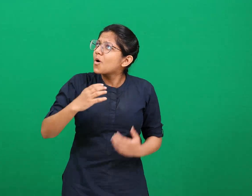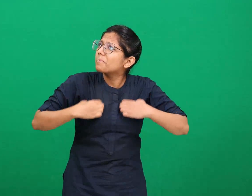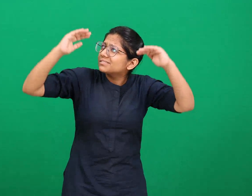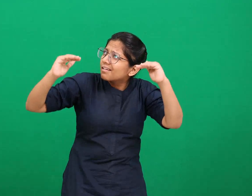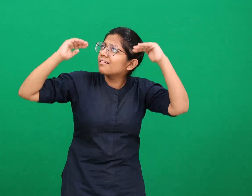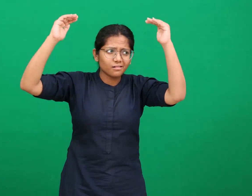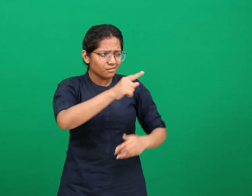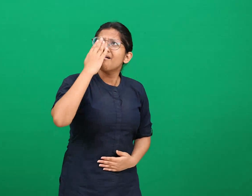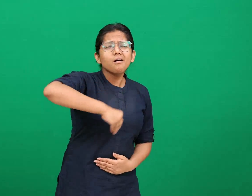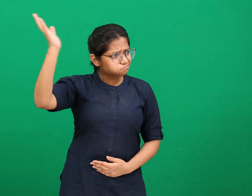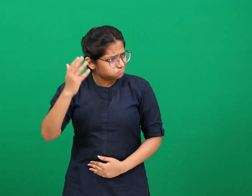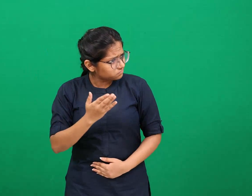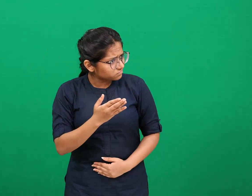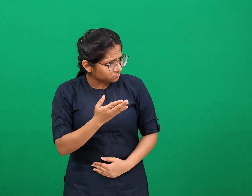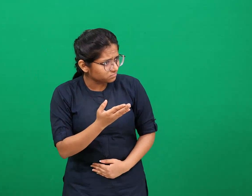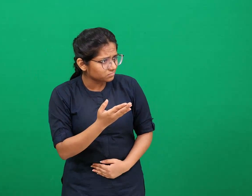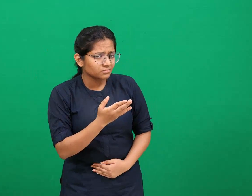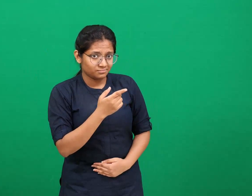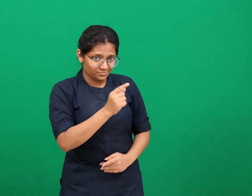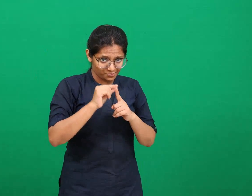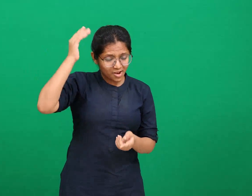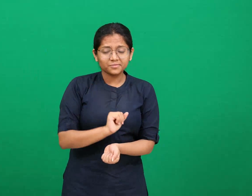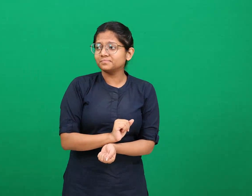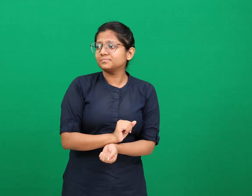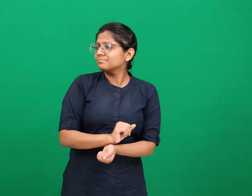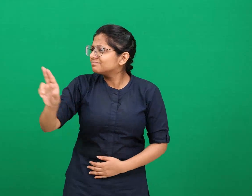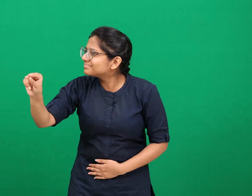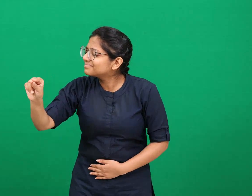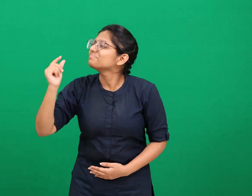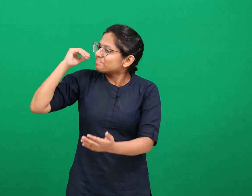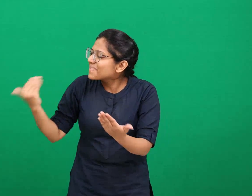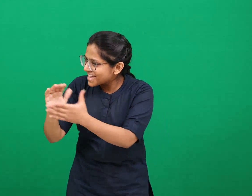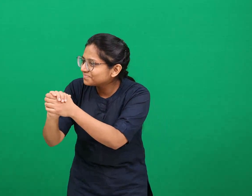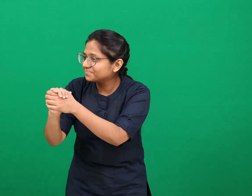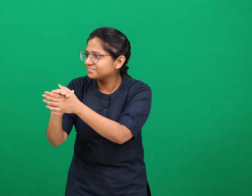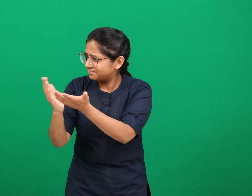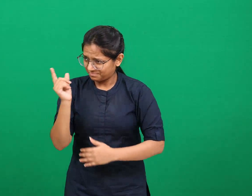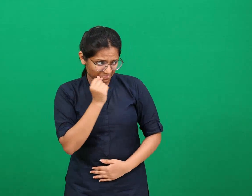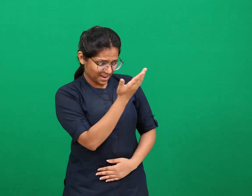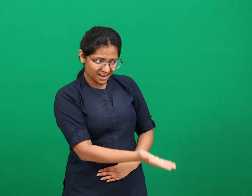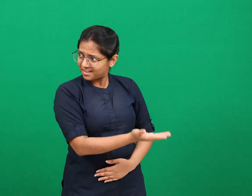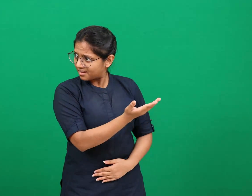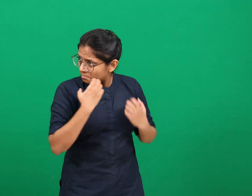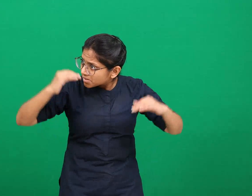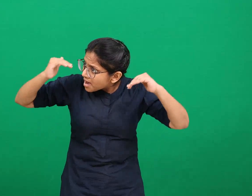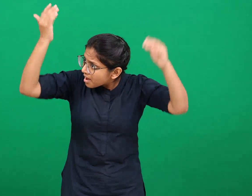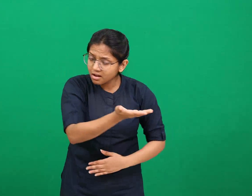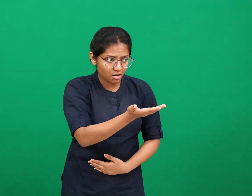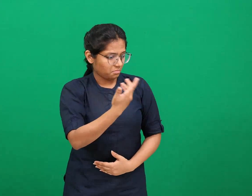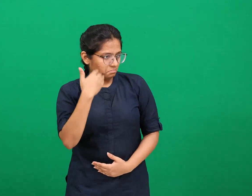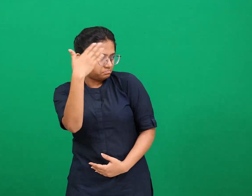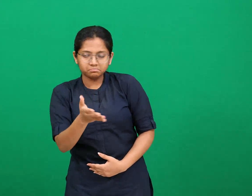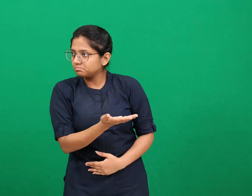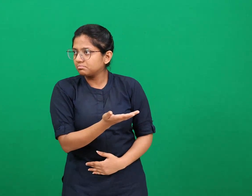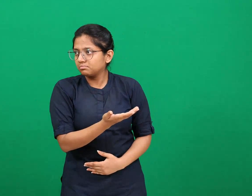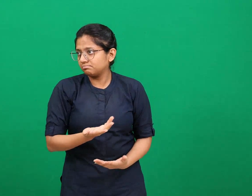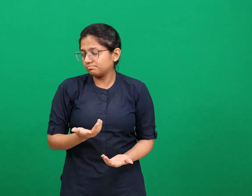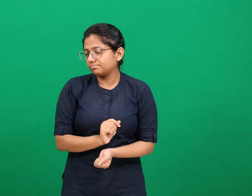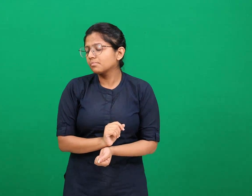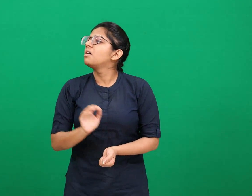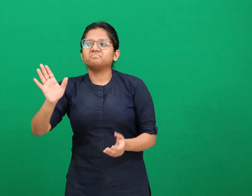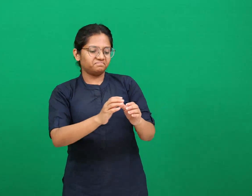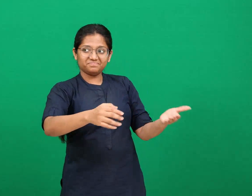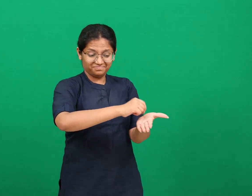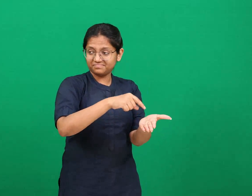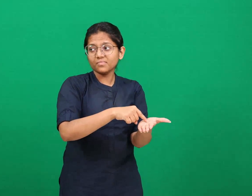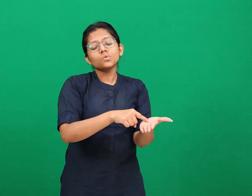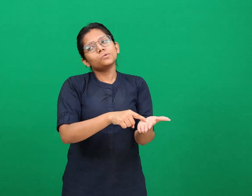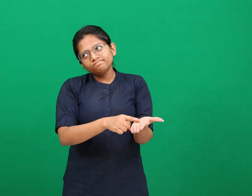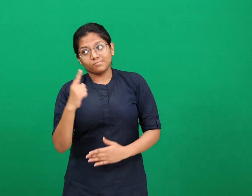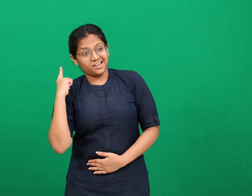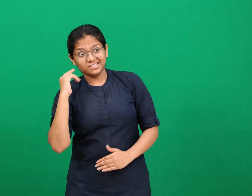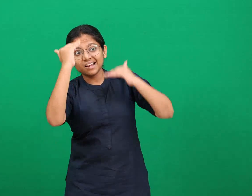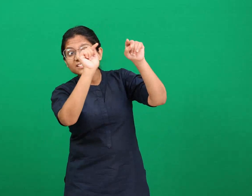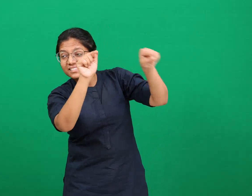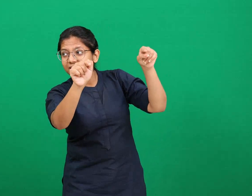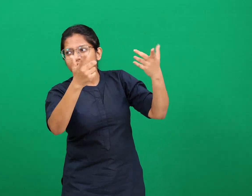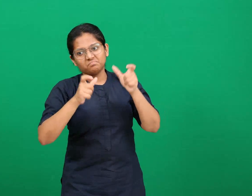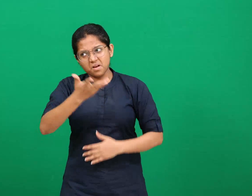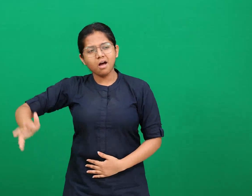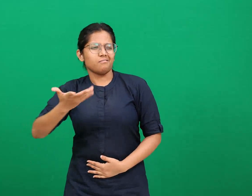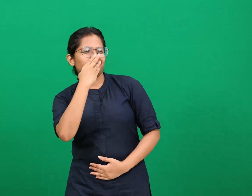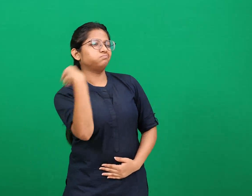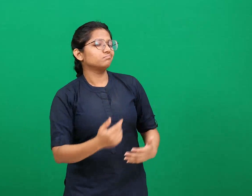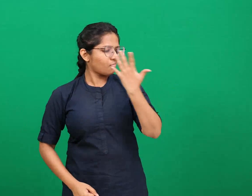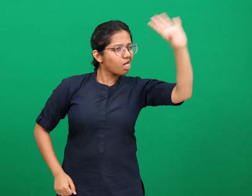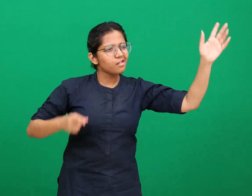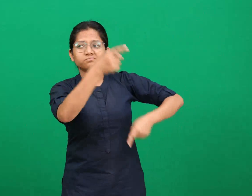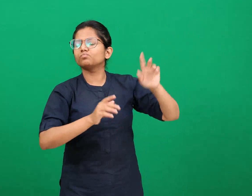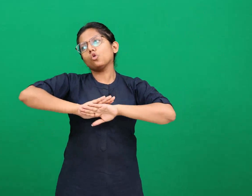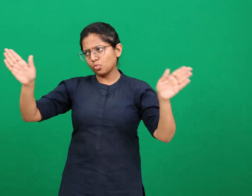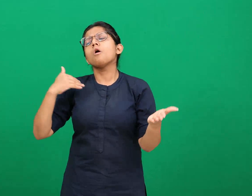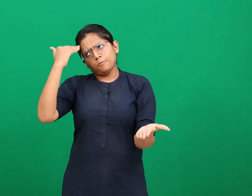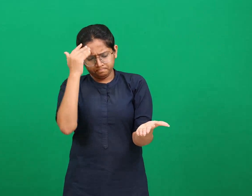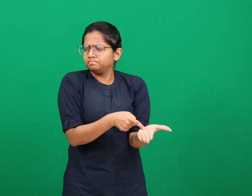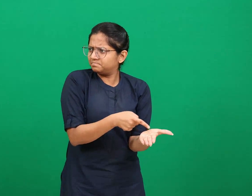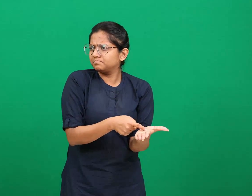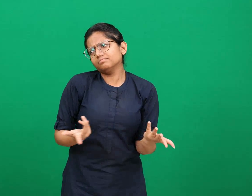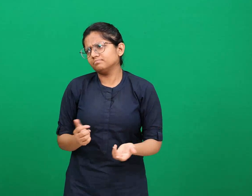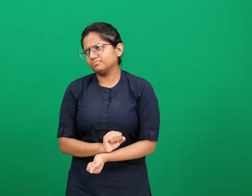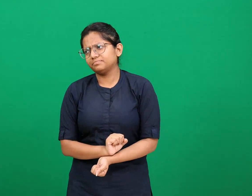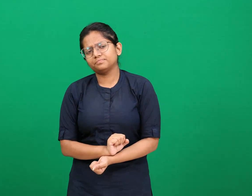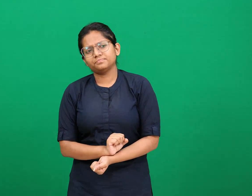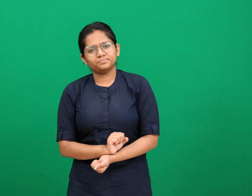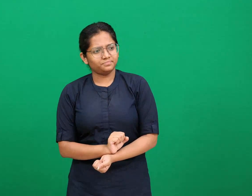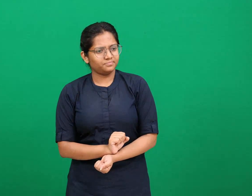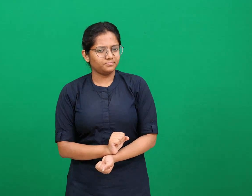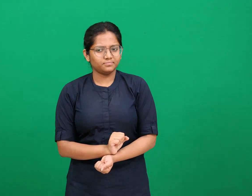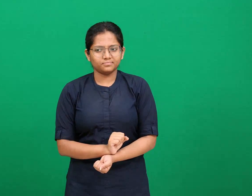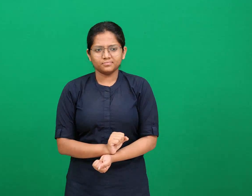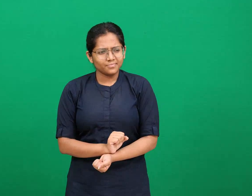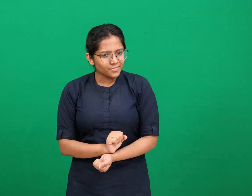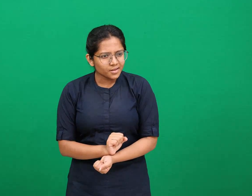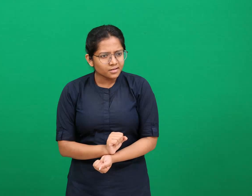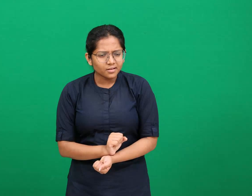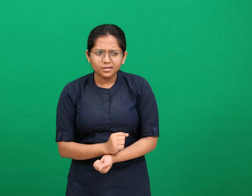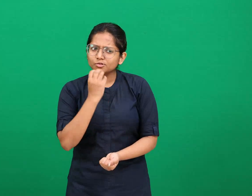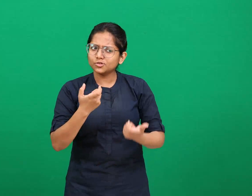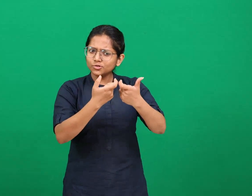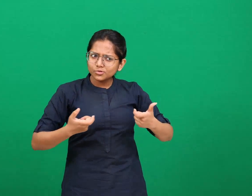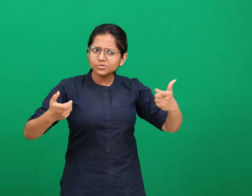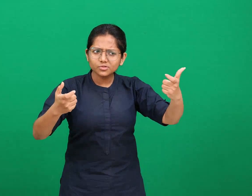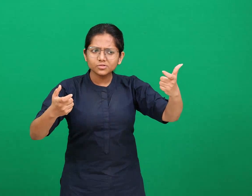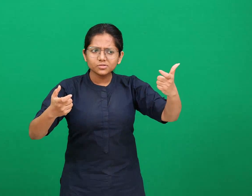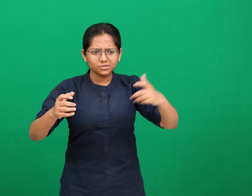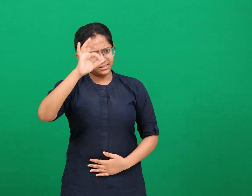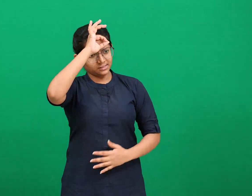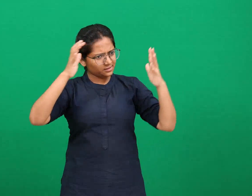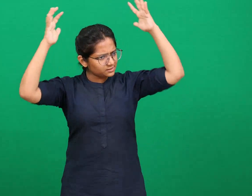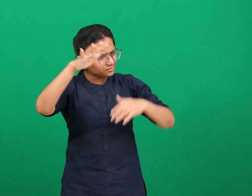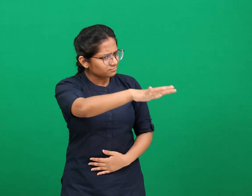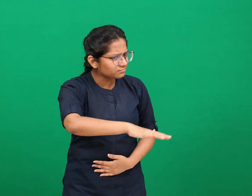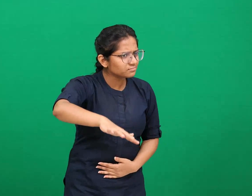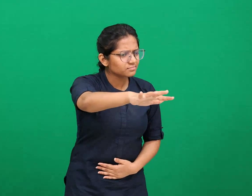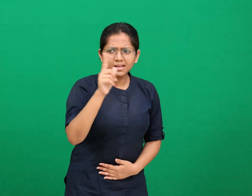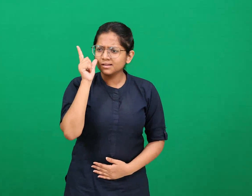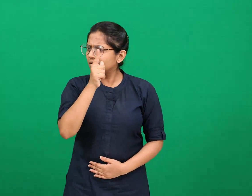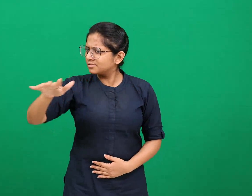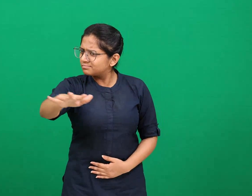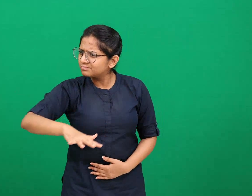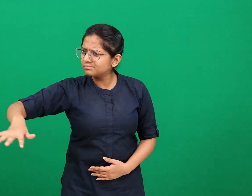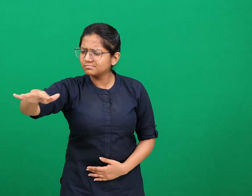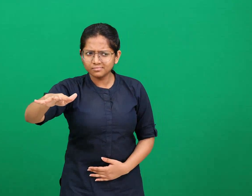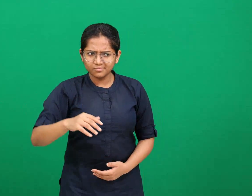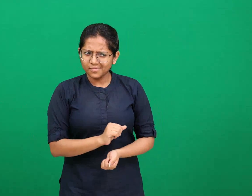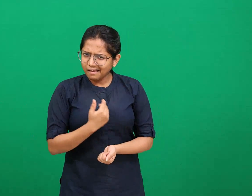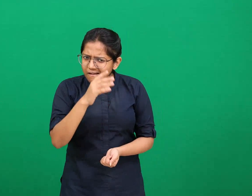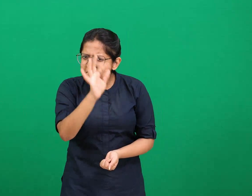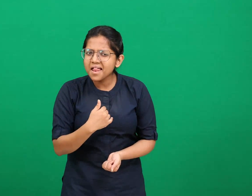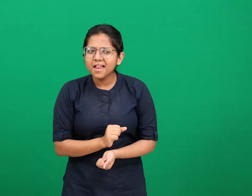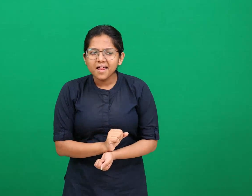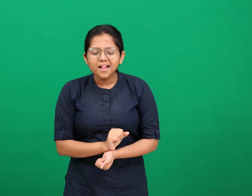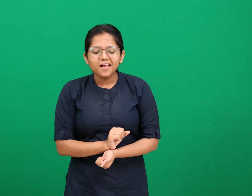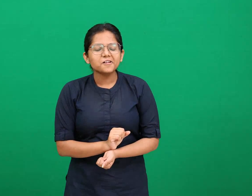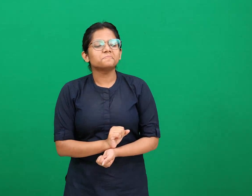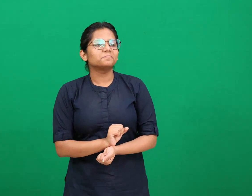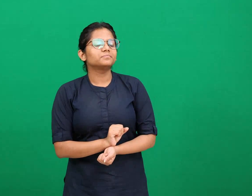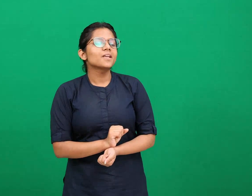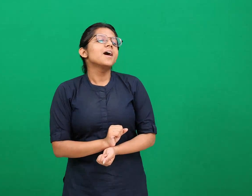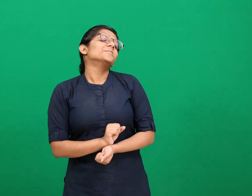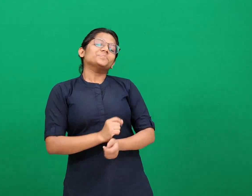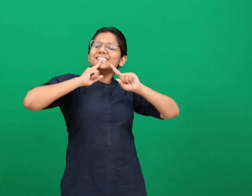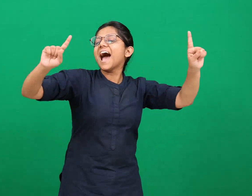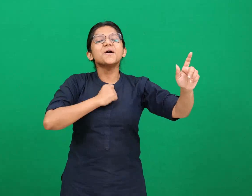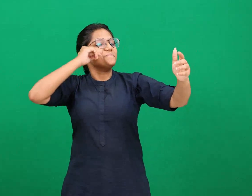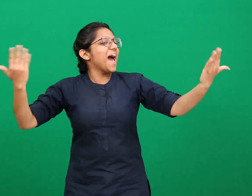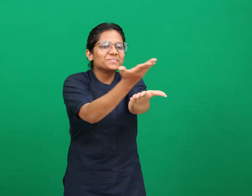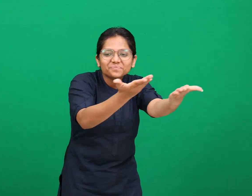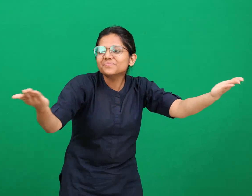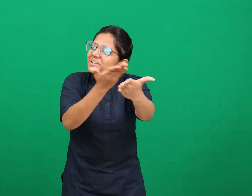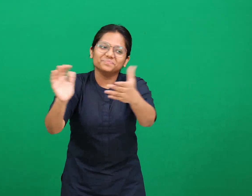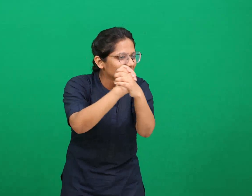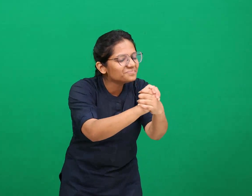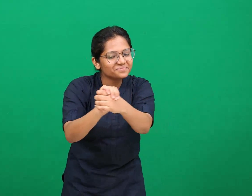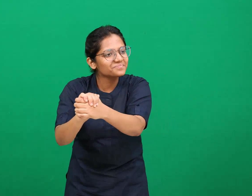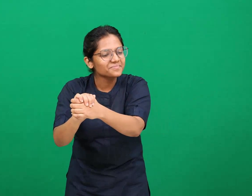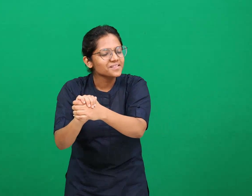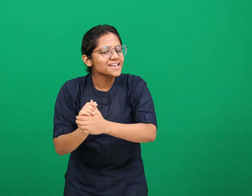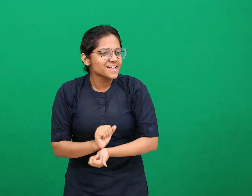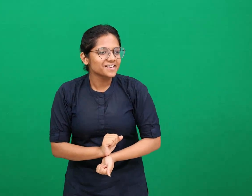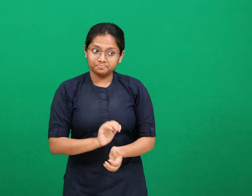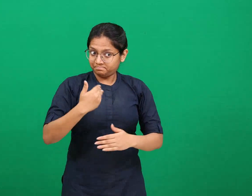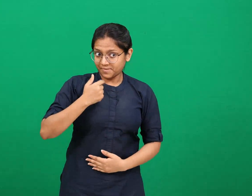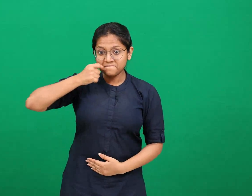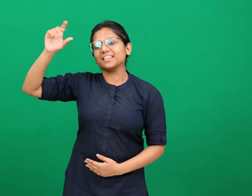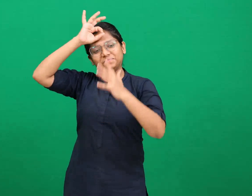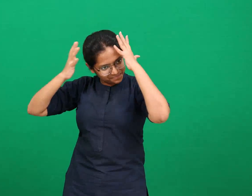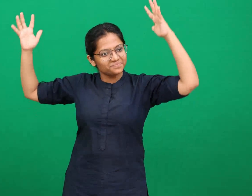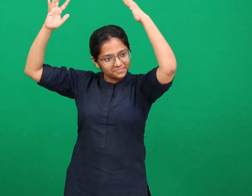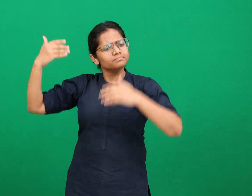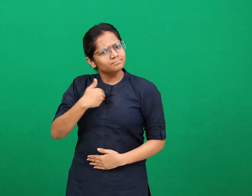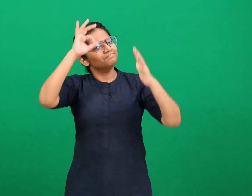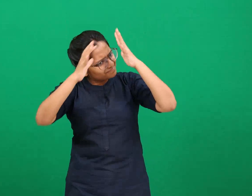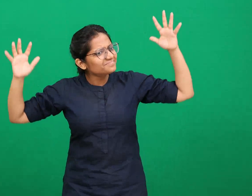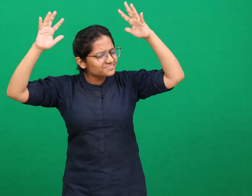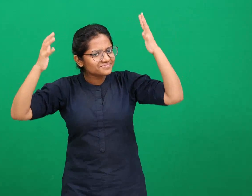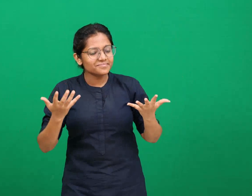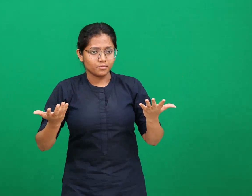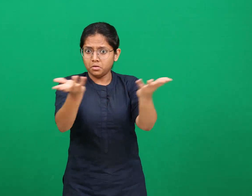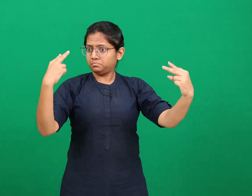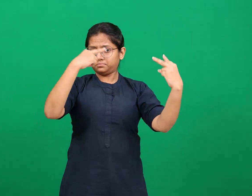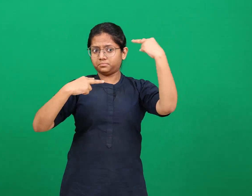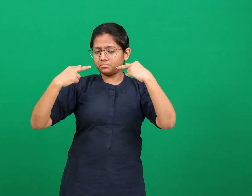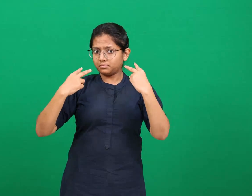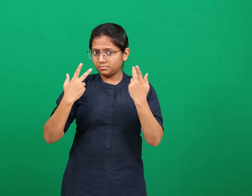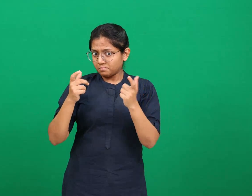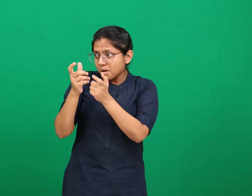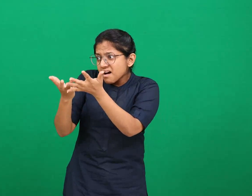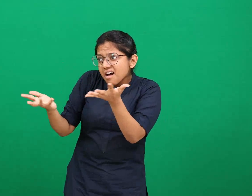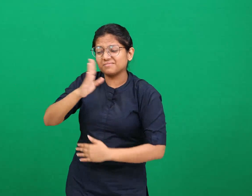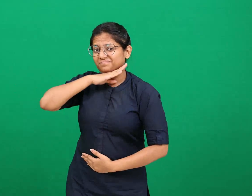"Brothers," Paul replied, "I was not aware that he was the high priest, for it is written: ' Do not speak evil about the ruler of your people.'" Then Paul, knowing that some of them were Sadducees and others Pharisees, called out in the Sanhedrin, "Brothers, I am a Pharisee, the son of a Pharisee.